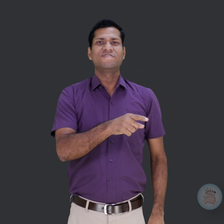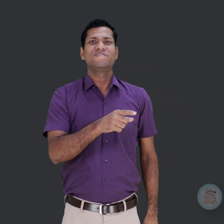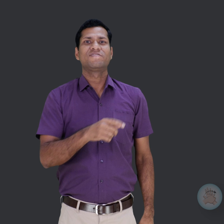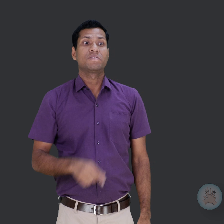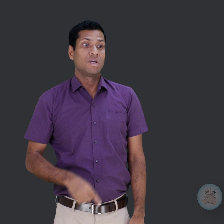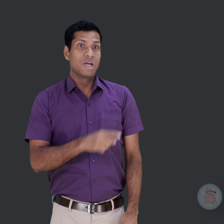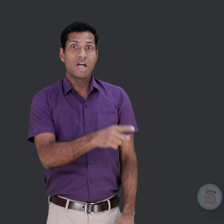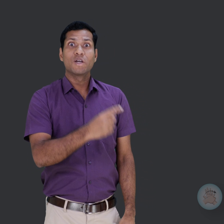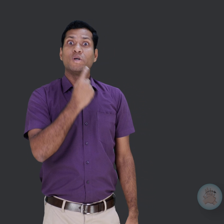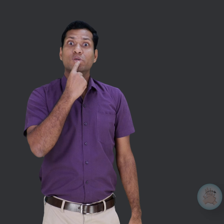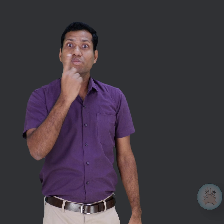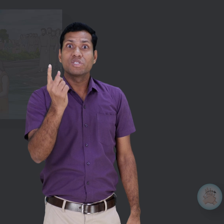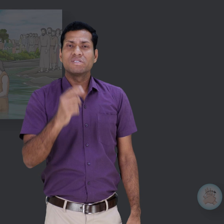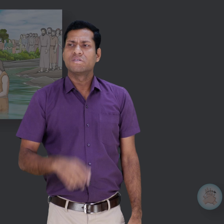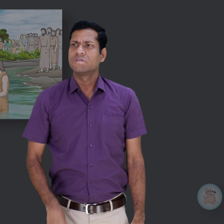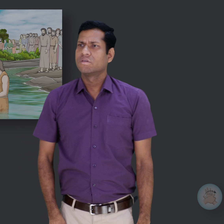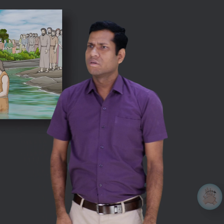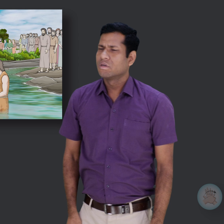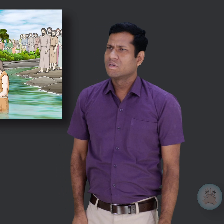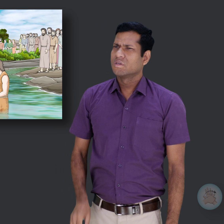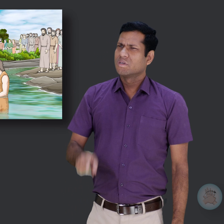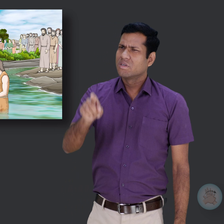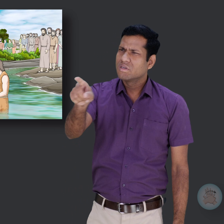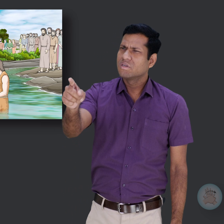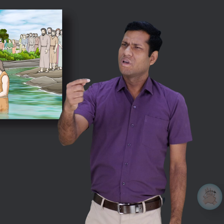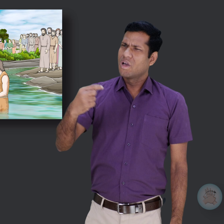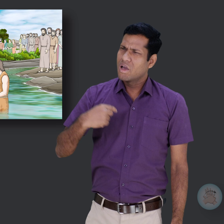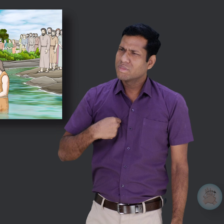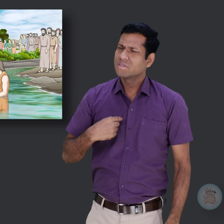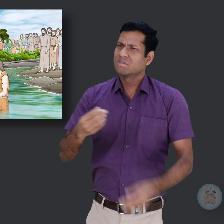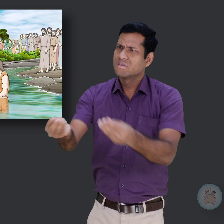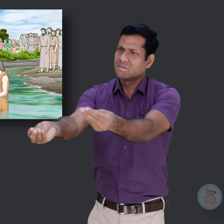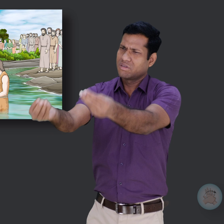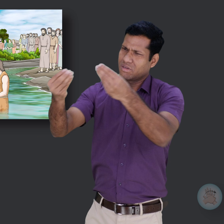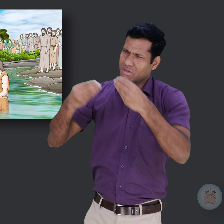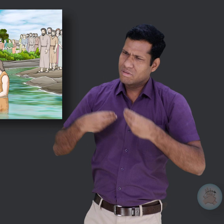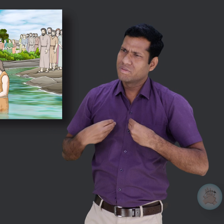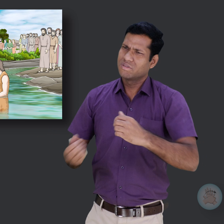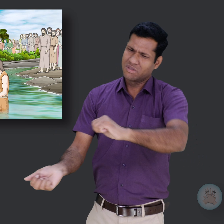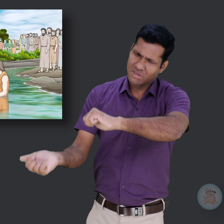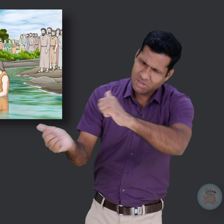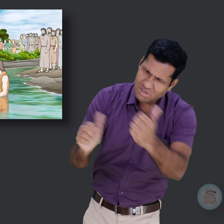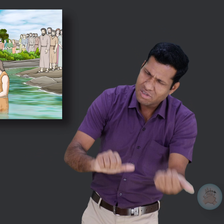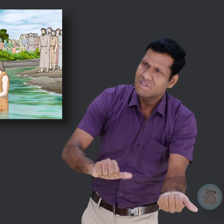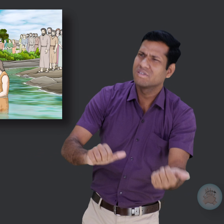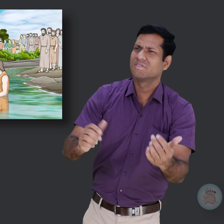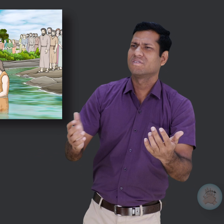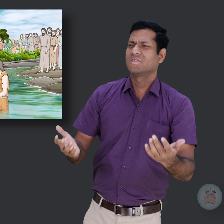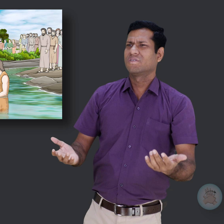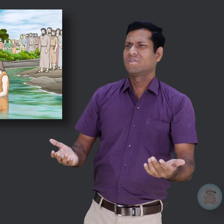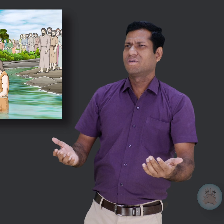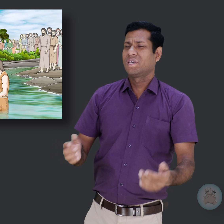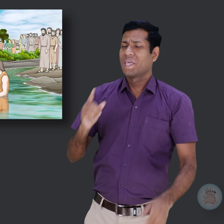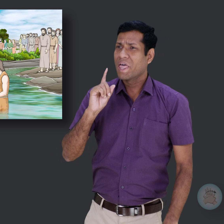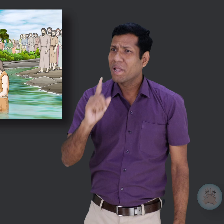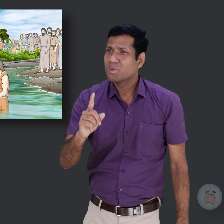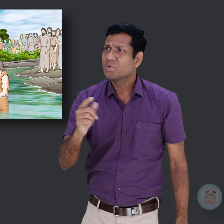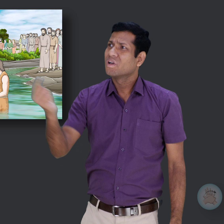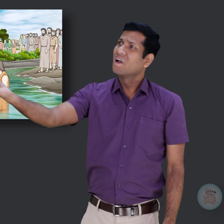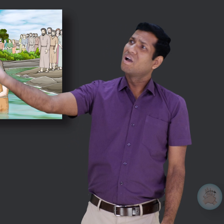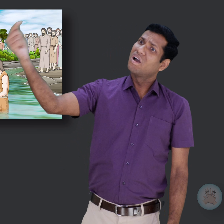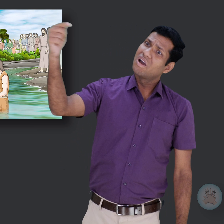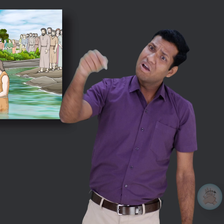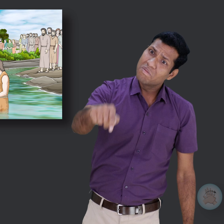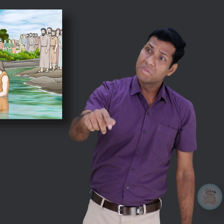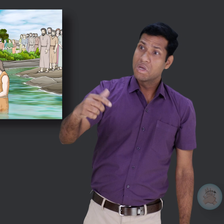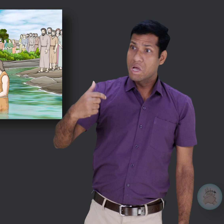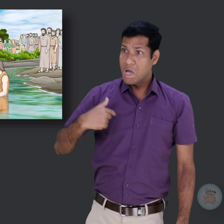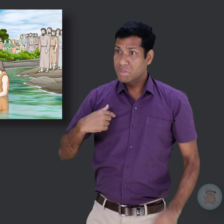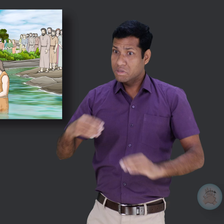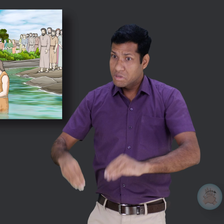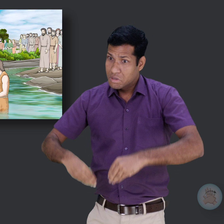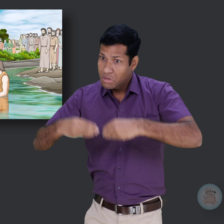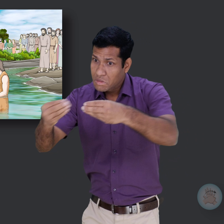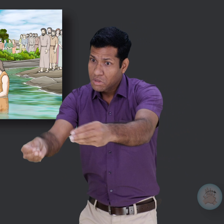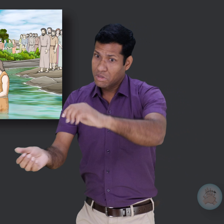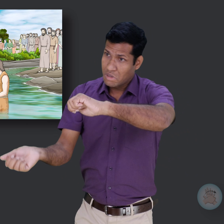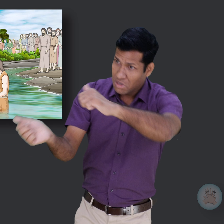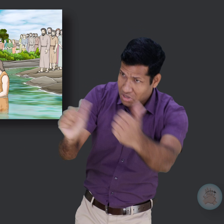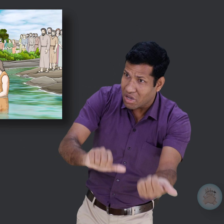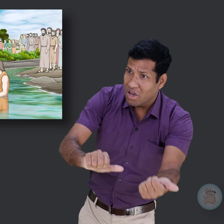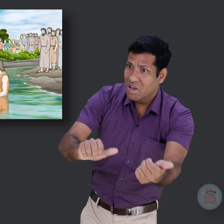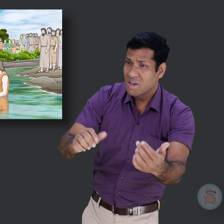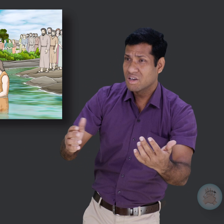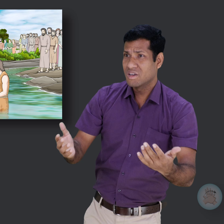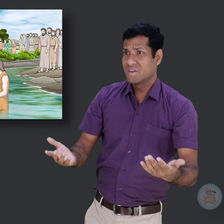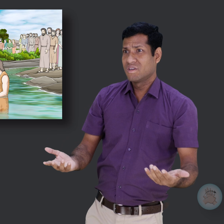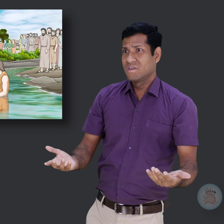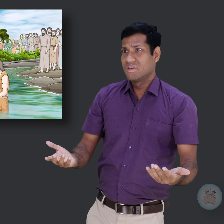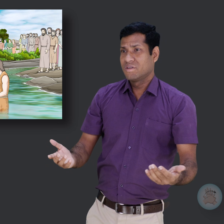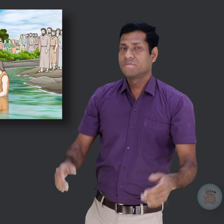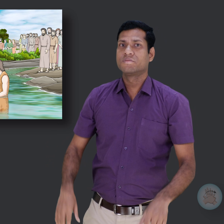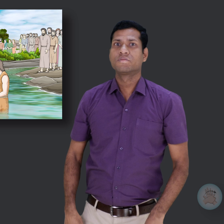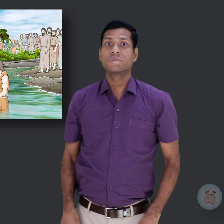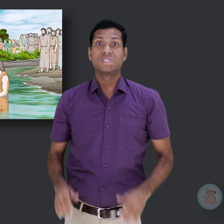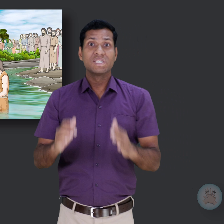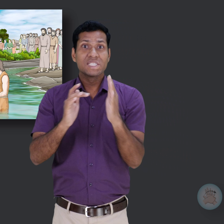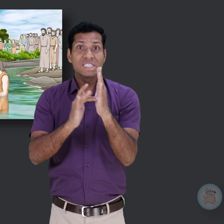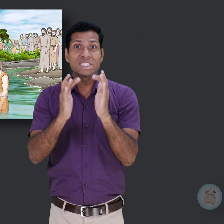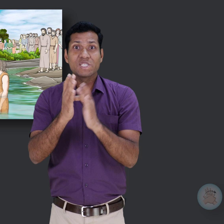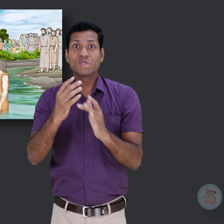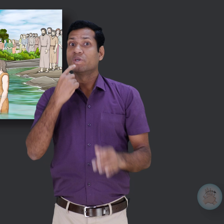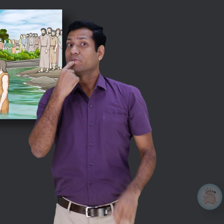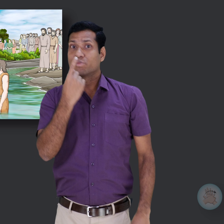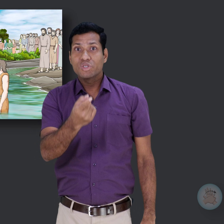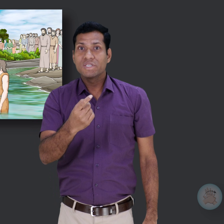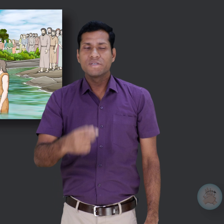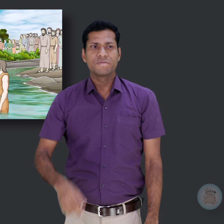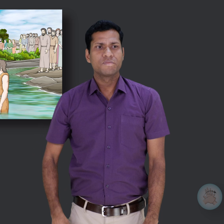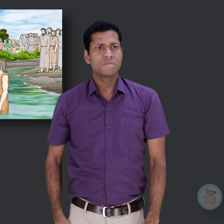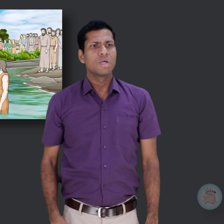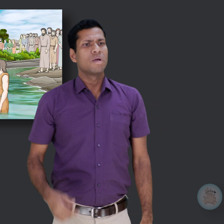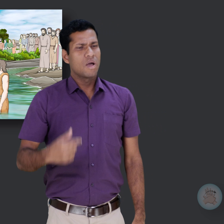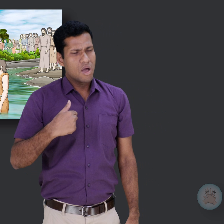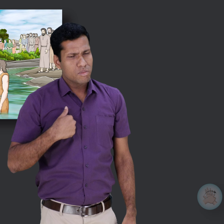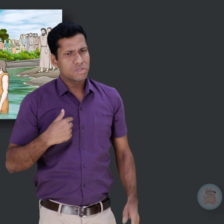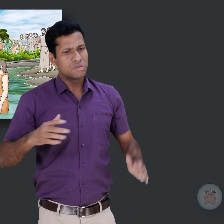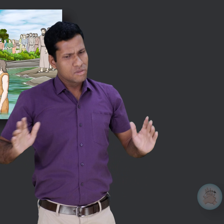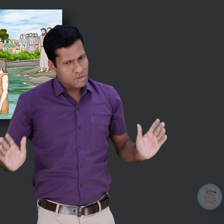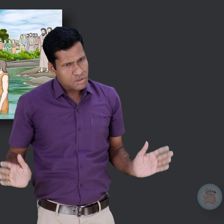But John tried to prevent Him, saying, “I need to be baptized by You, and do You come to me?”